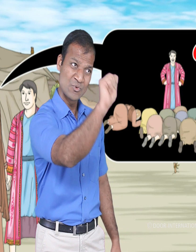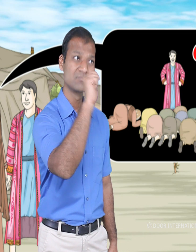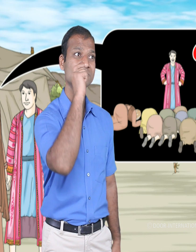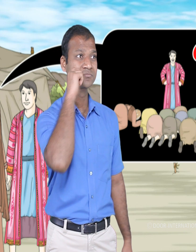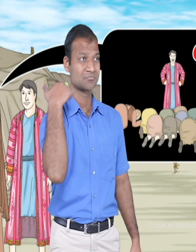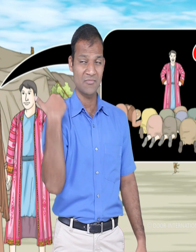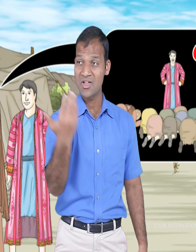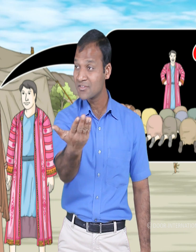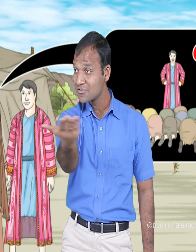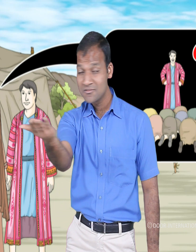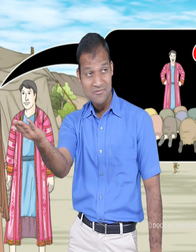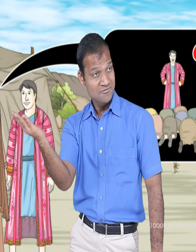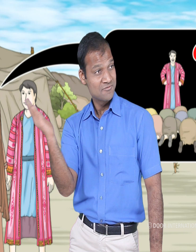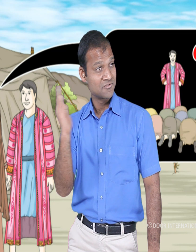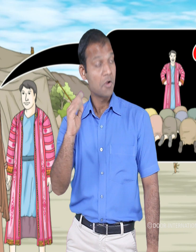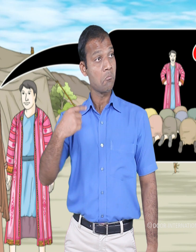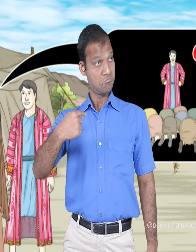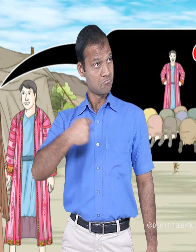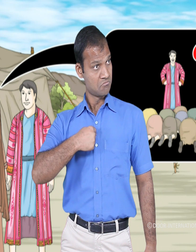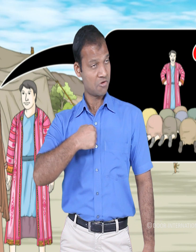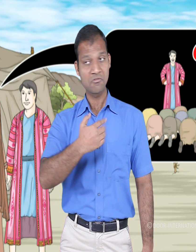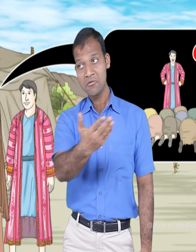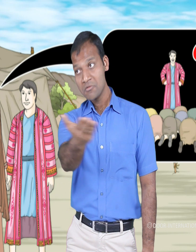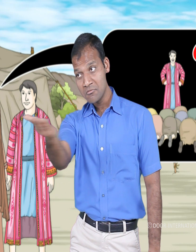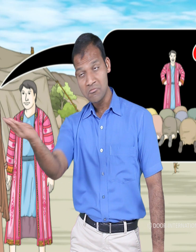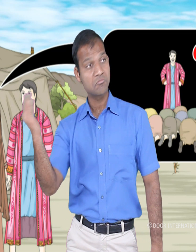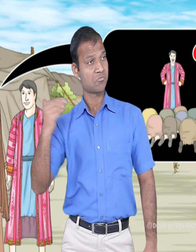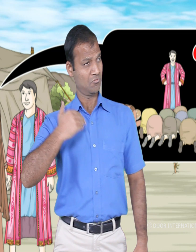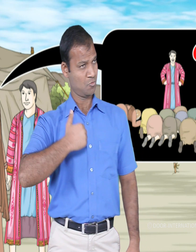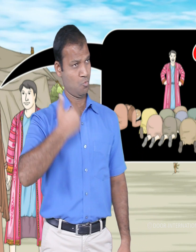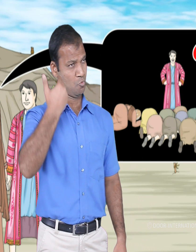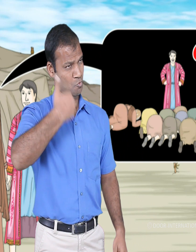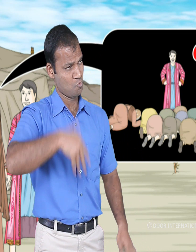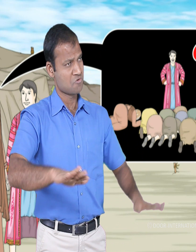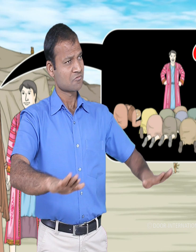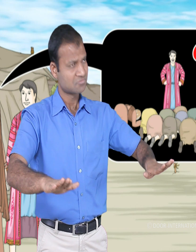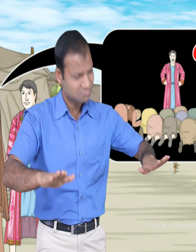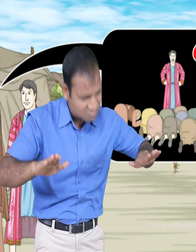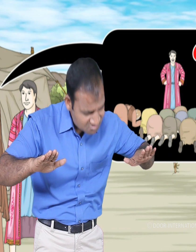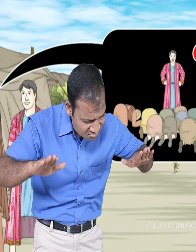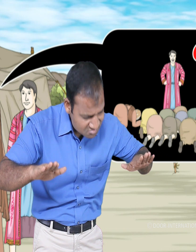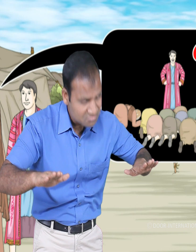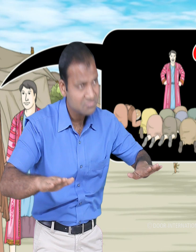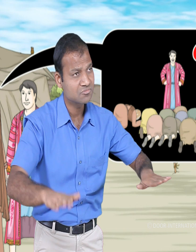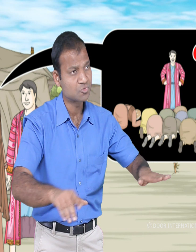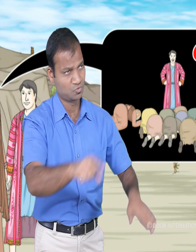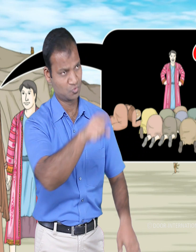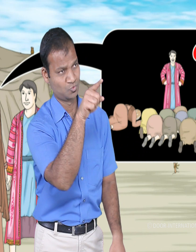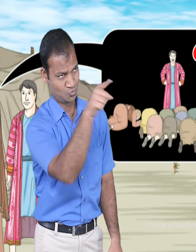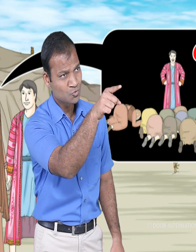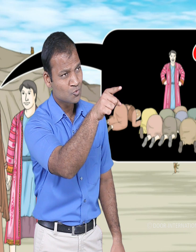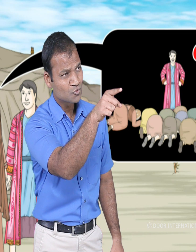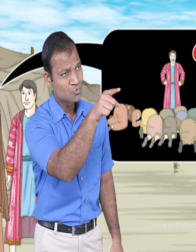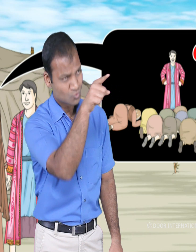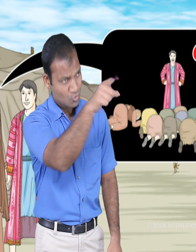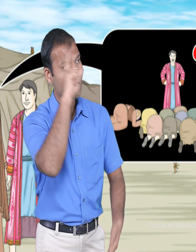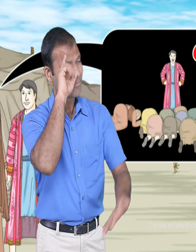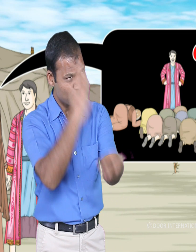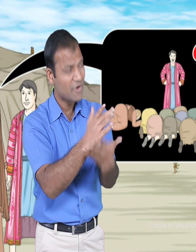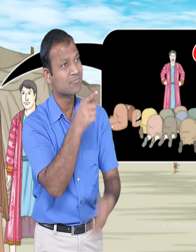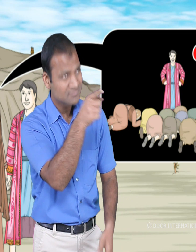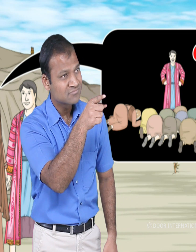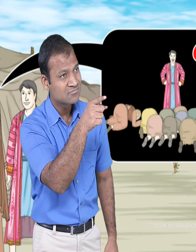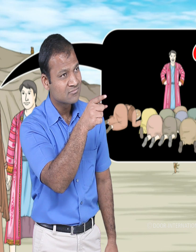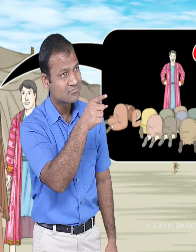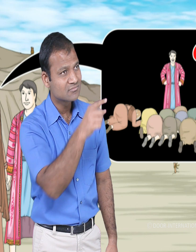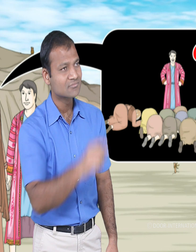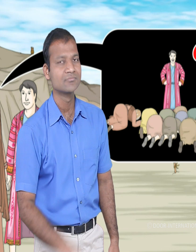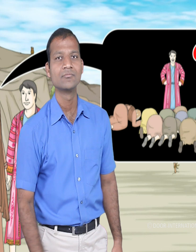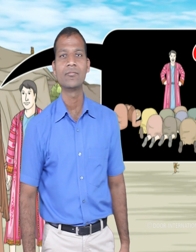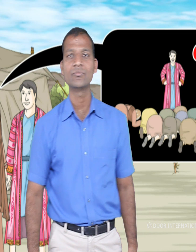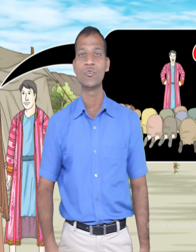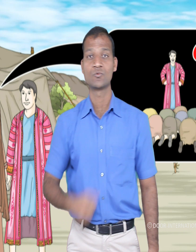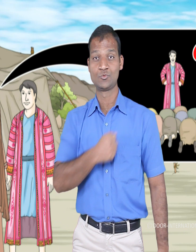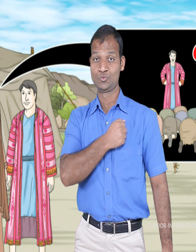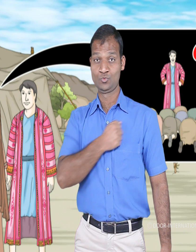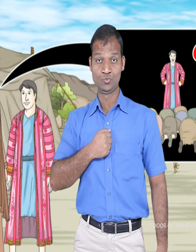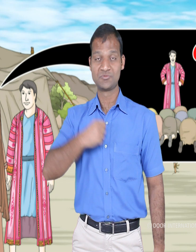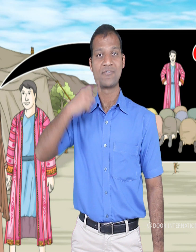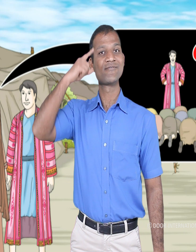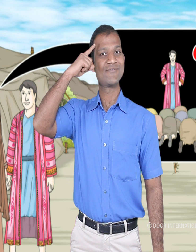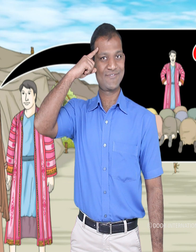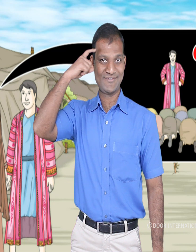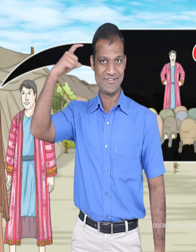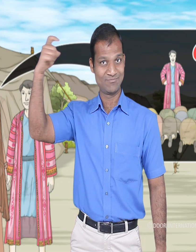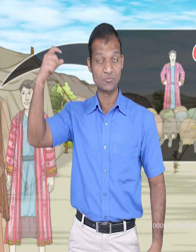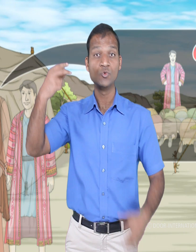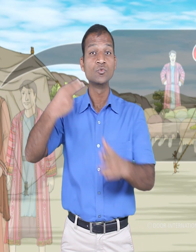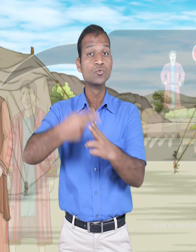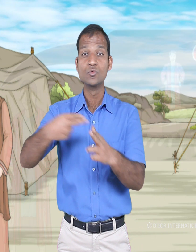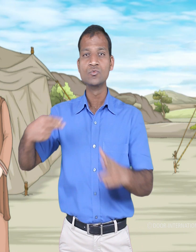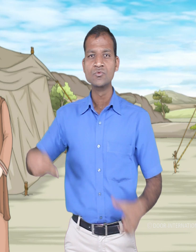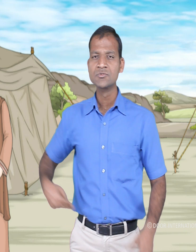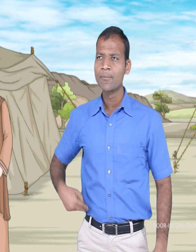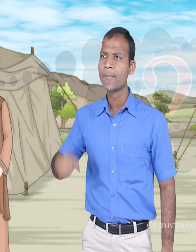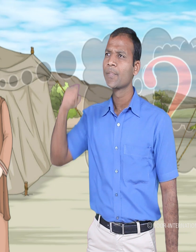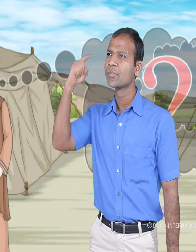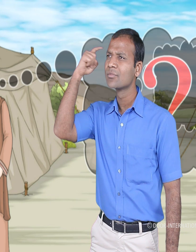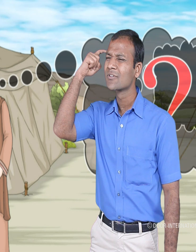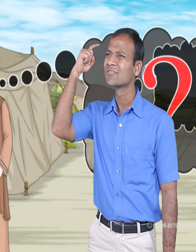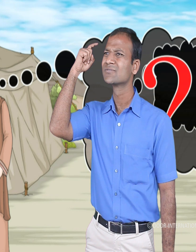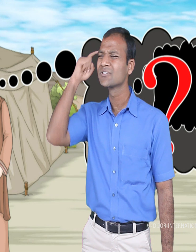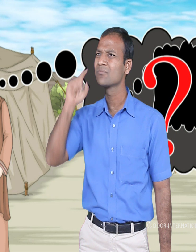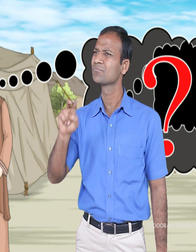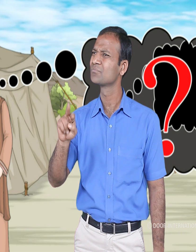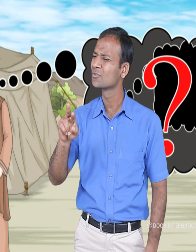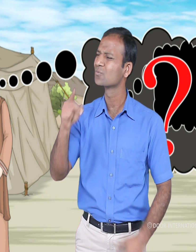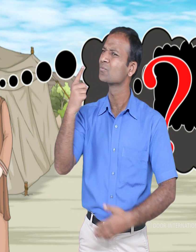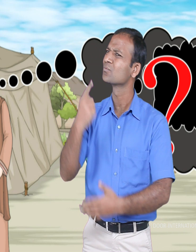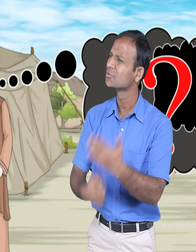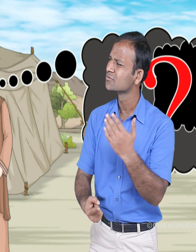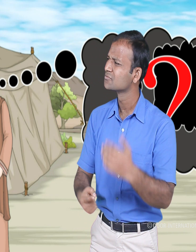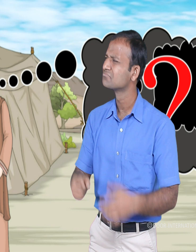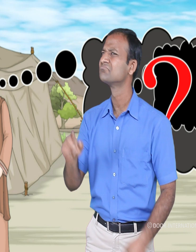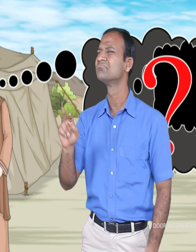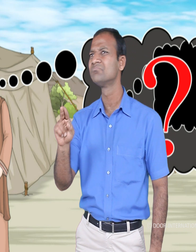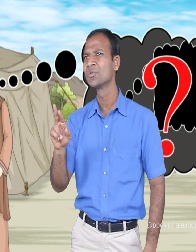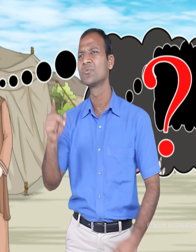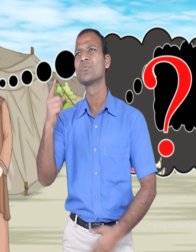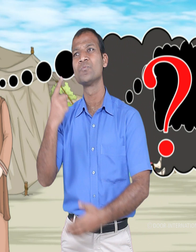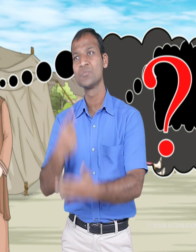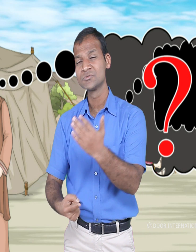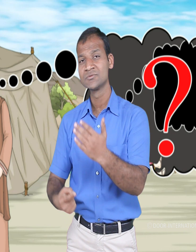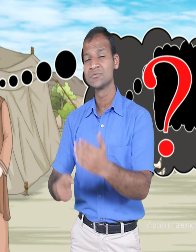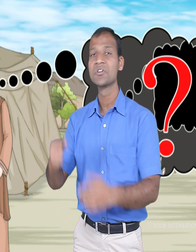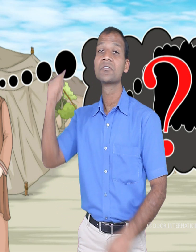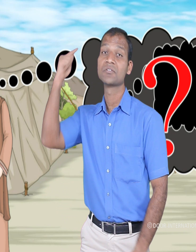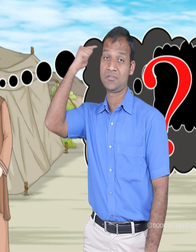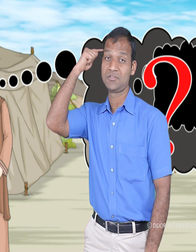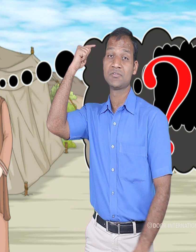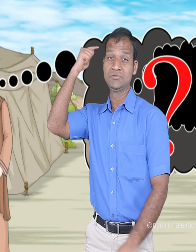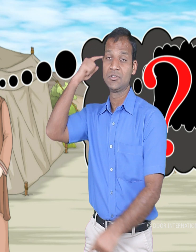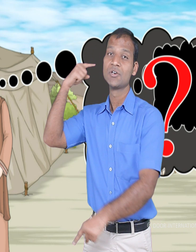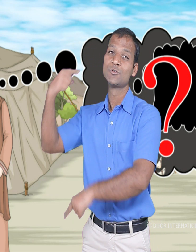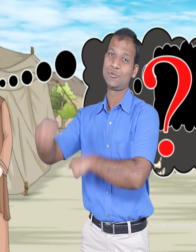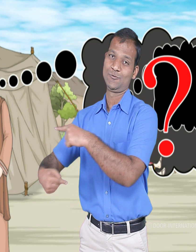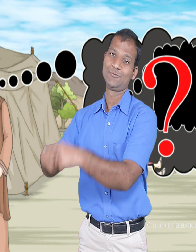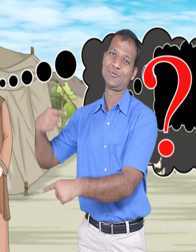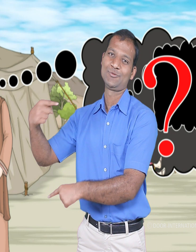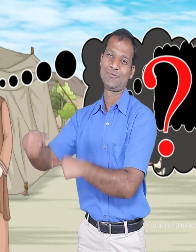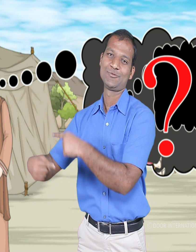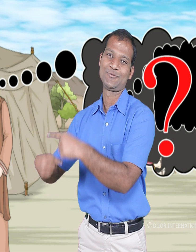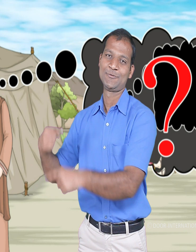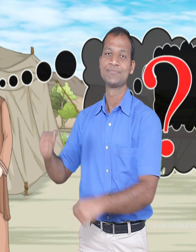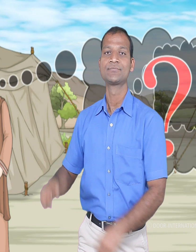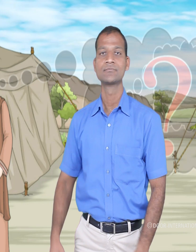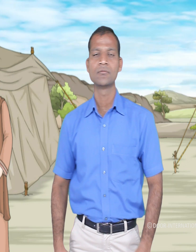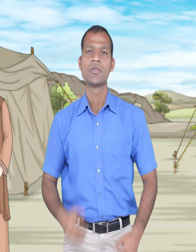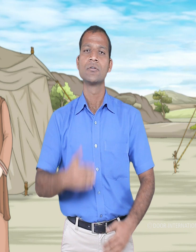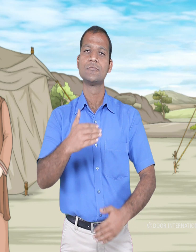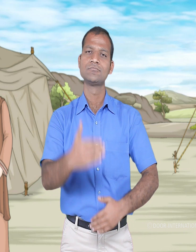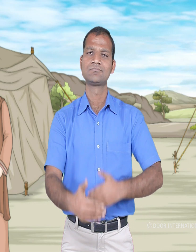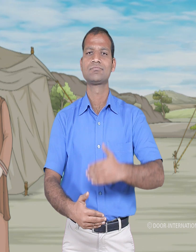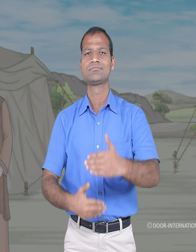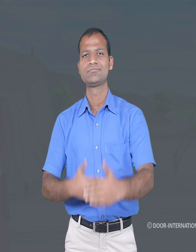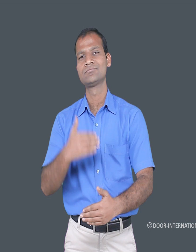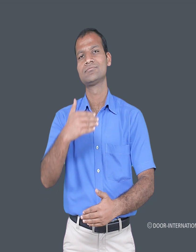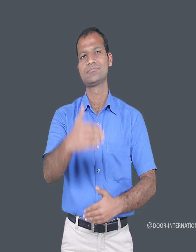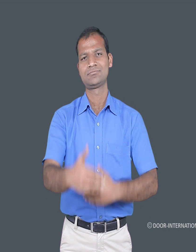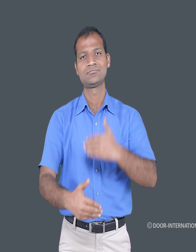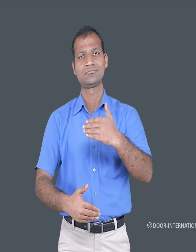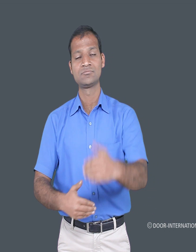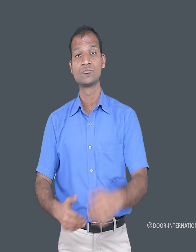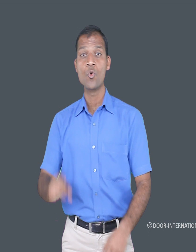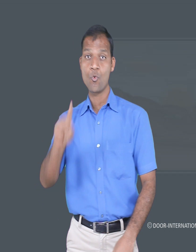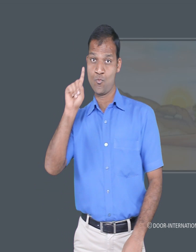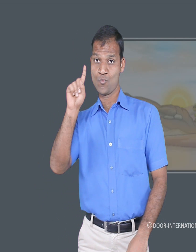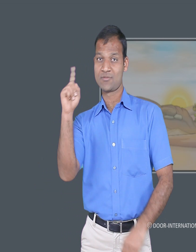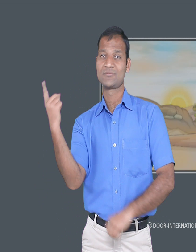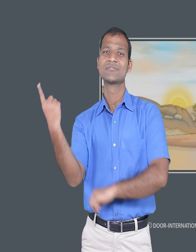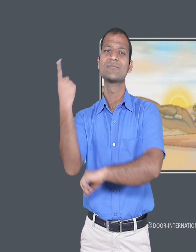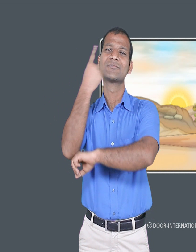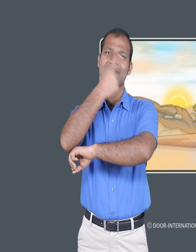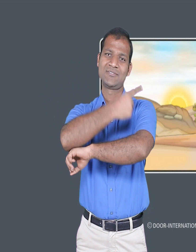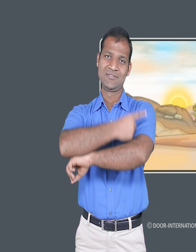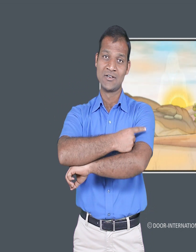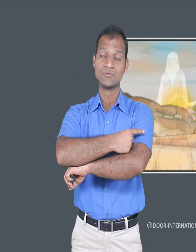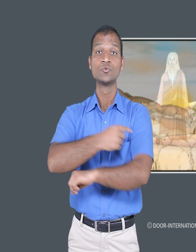Will your mother and brothers and I actually come and bow down to the ground before you?” And his brothers were jealous of him, but his father kept in mind what he had said.